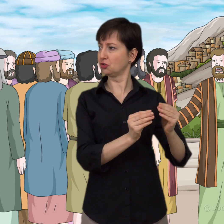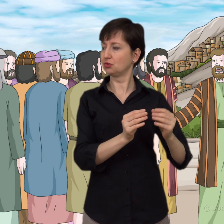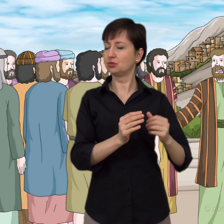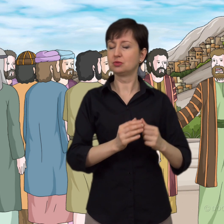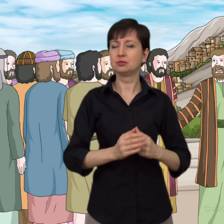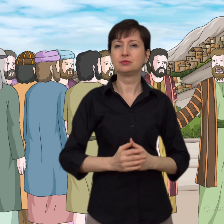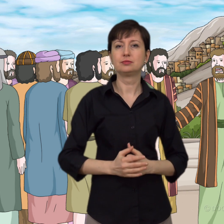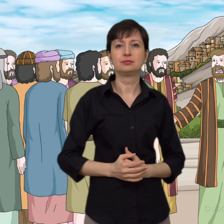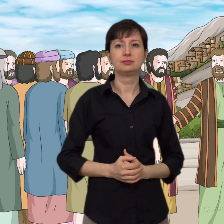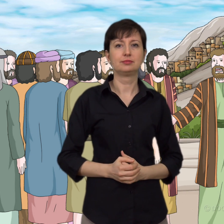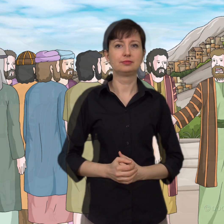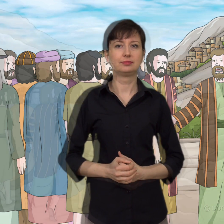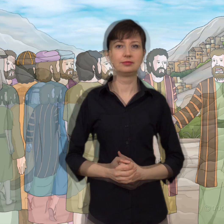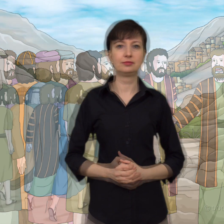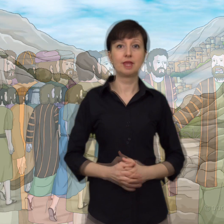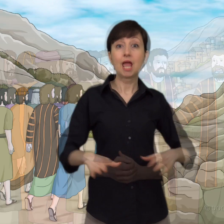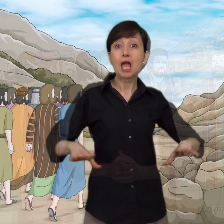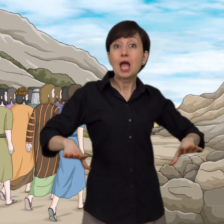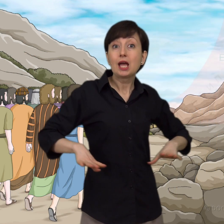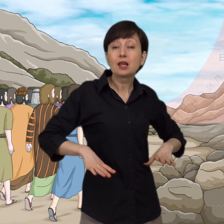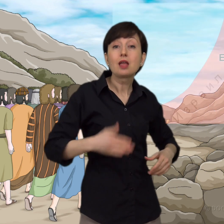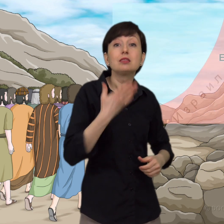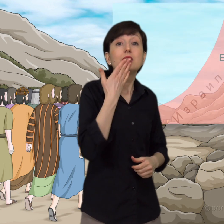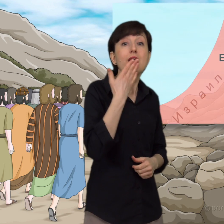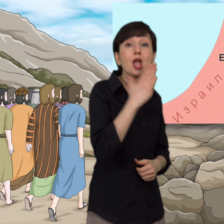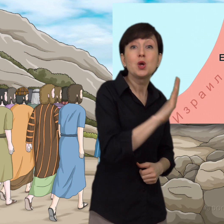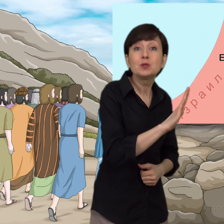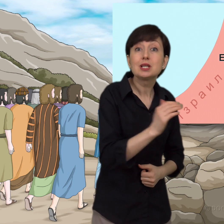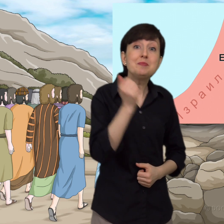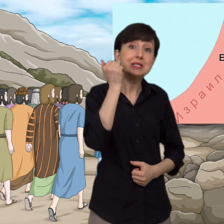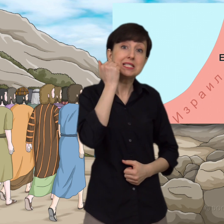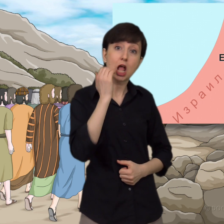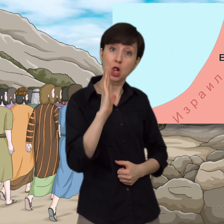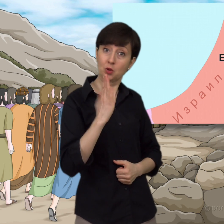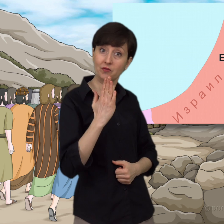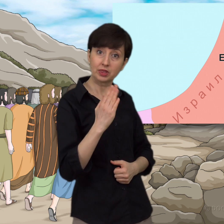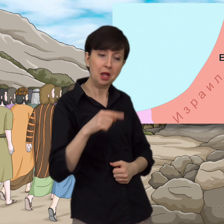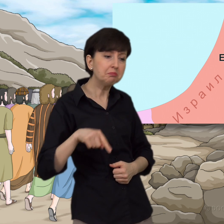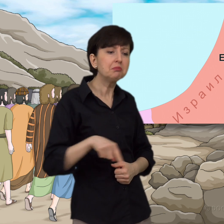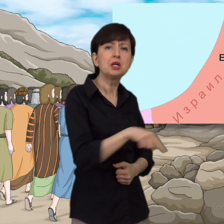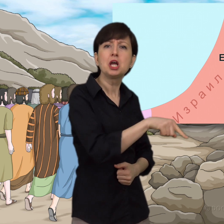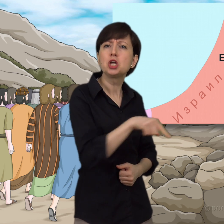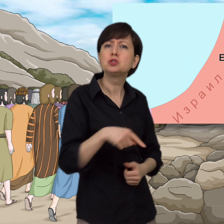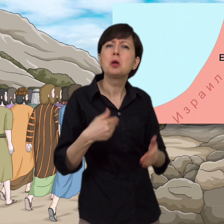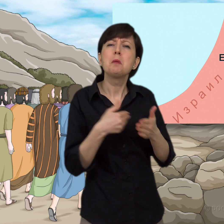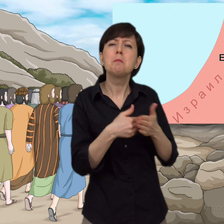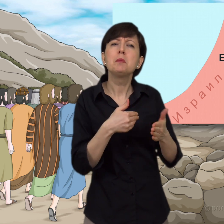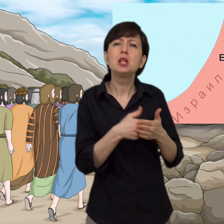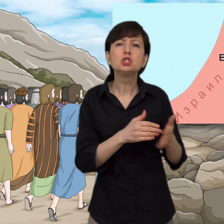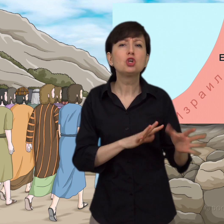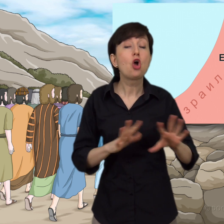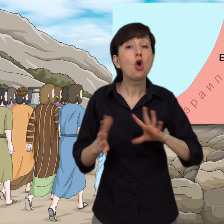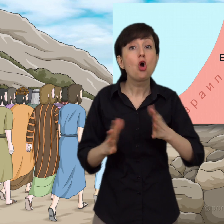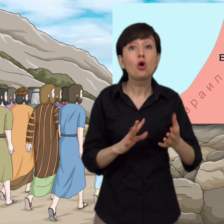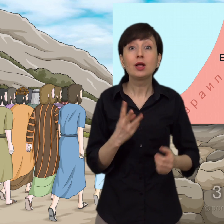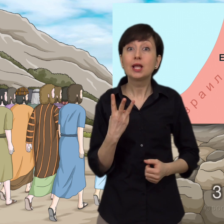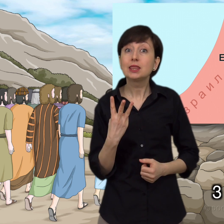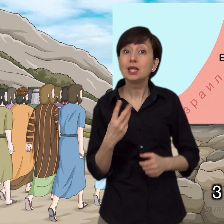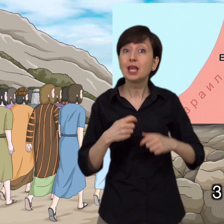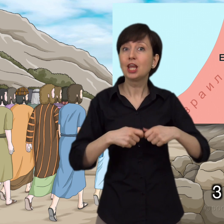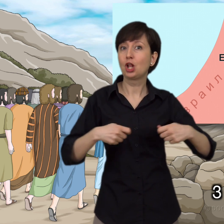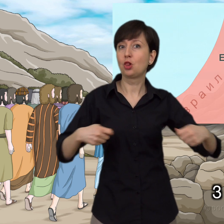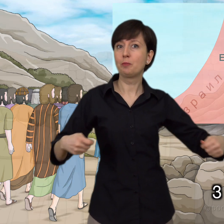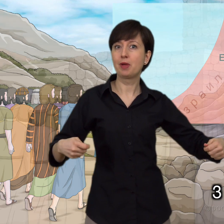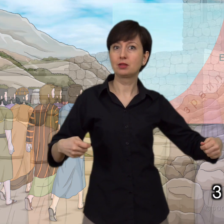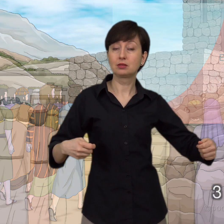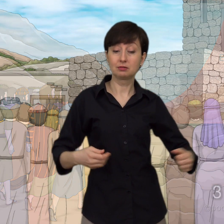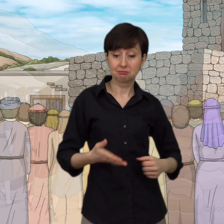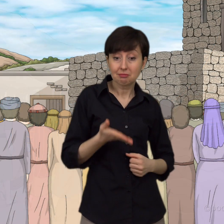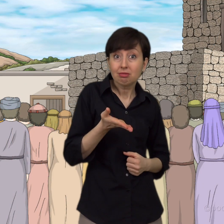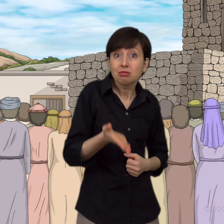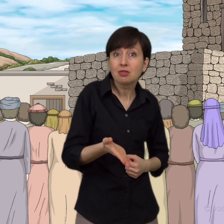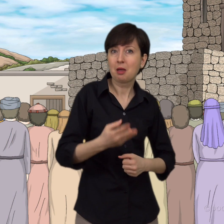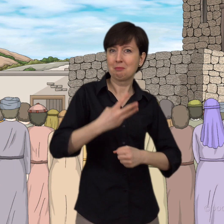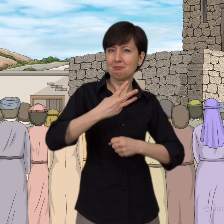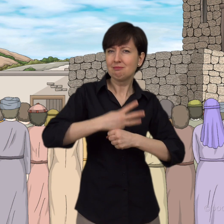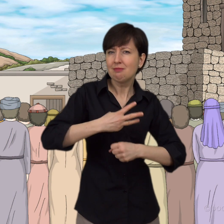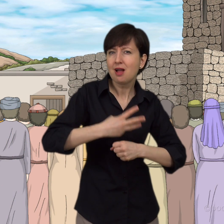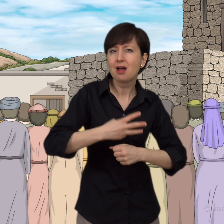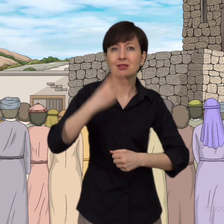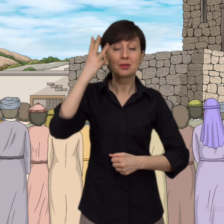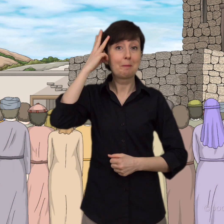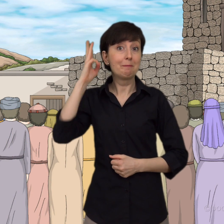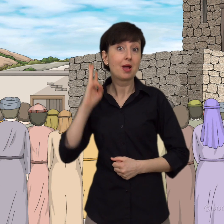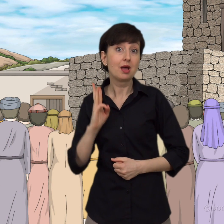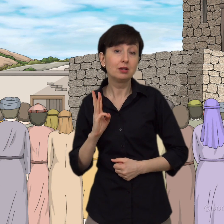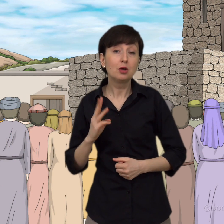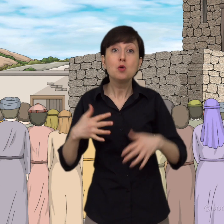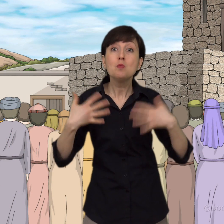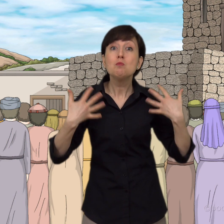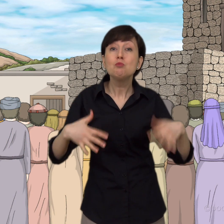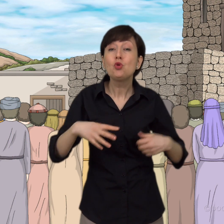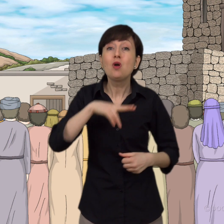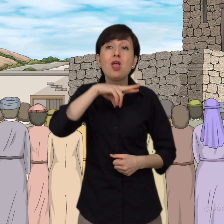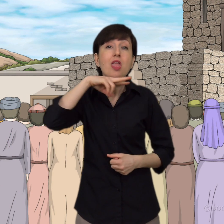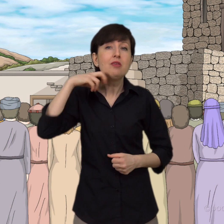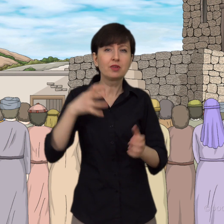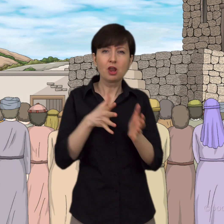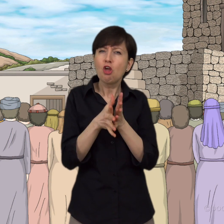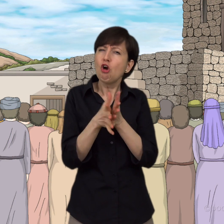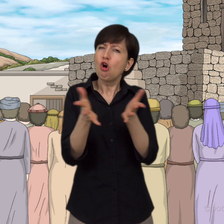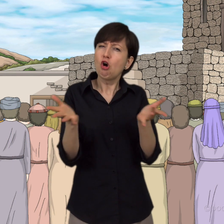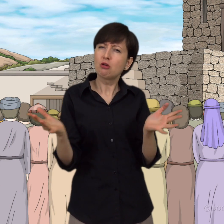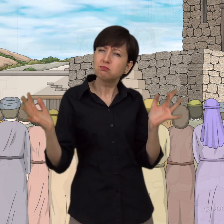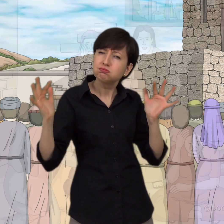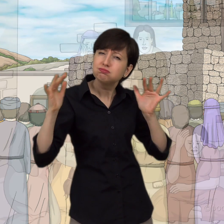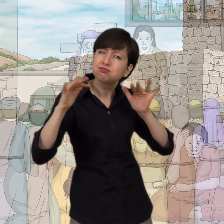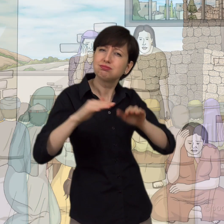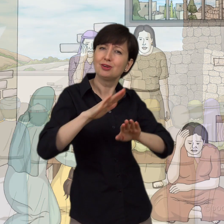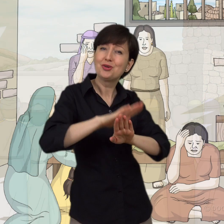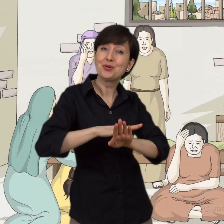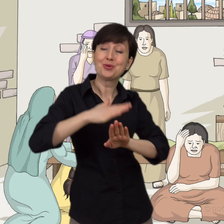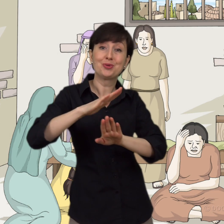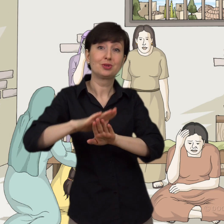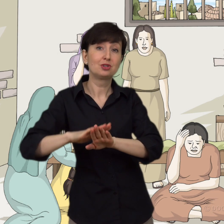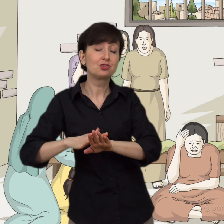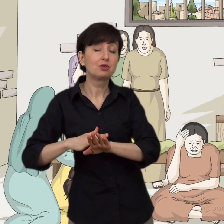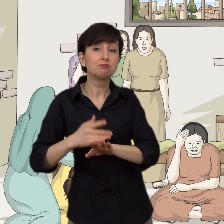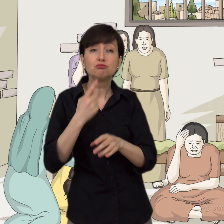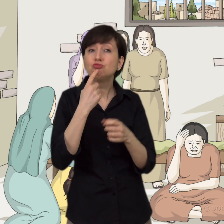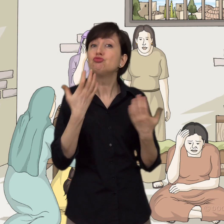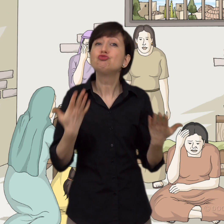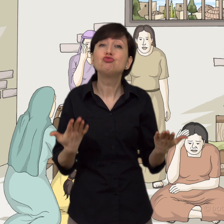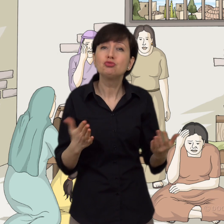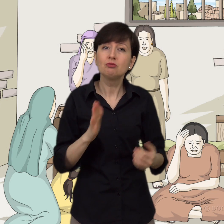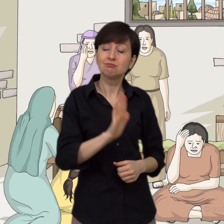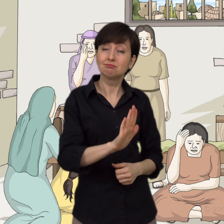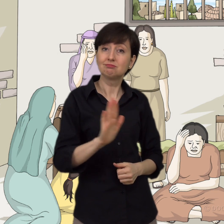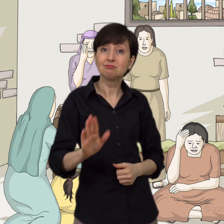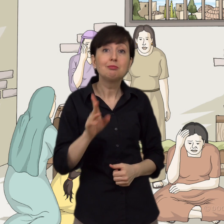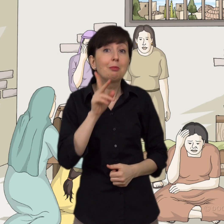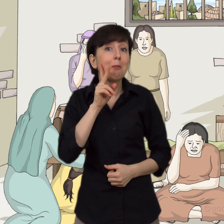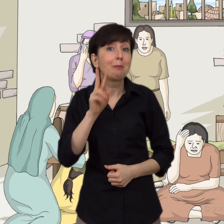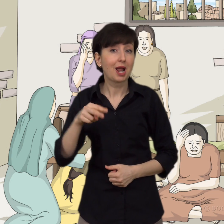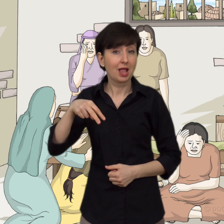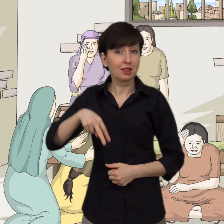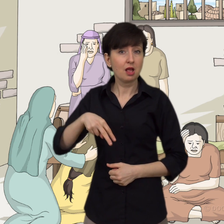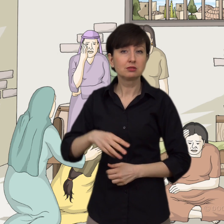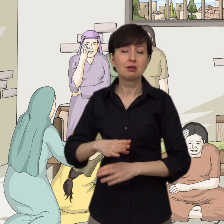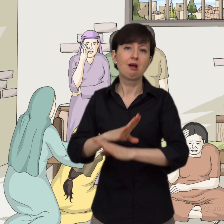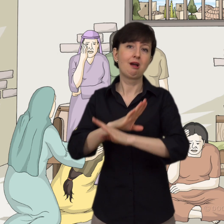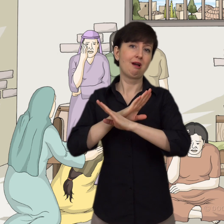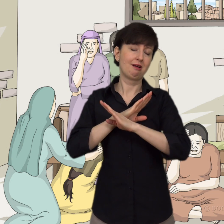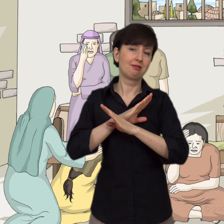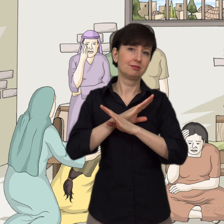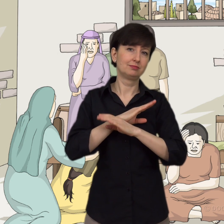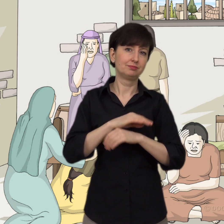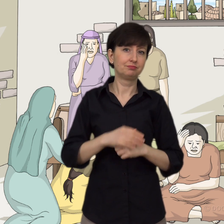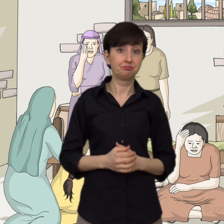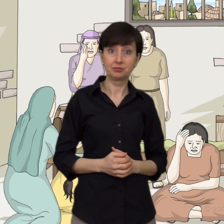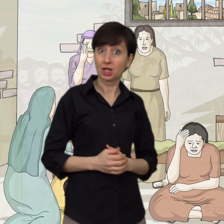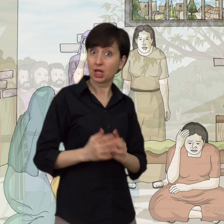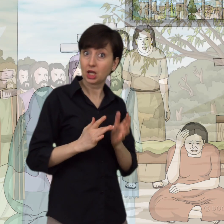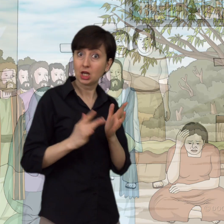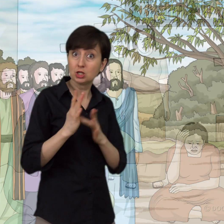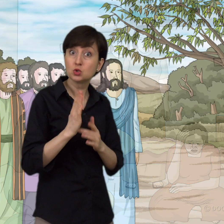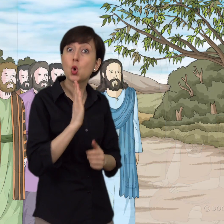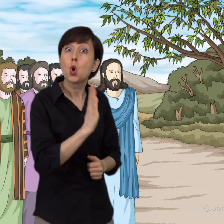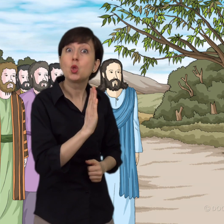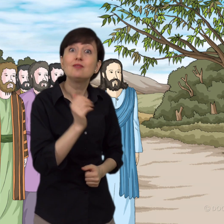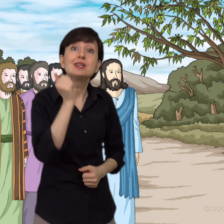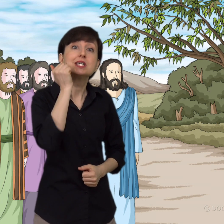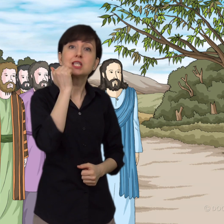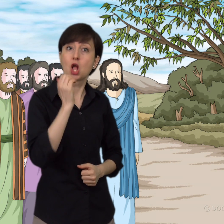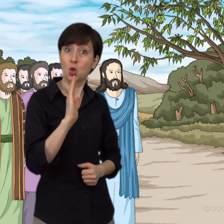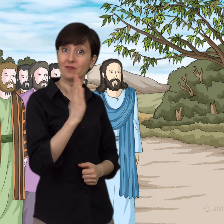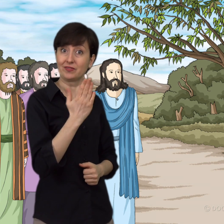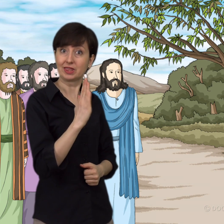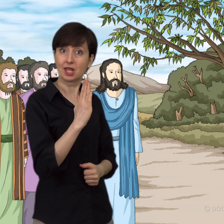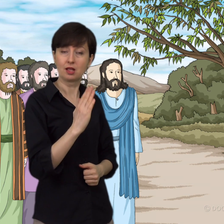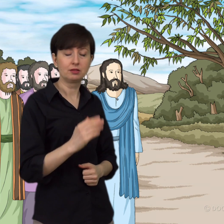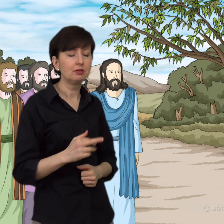Now Bethany was near Jerusalem, a little less than two miles away, and many of the Jews had come to Martha and Mary to console them in the loss of their brother.